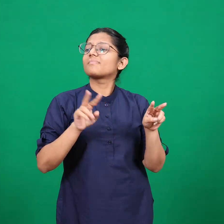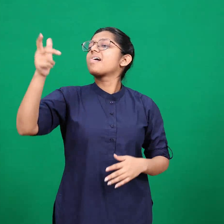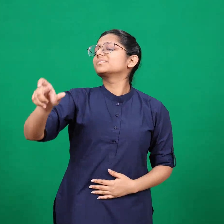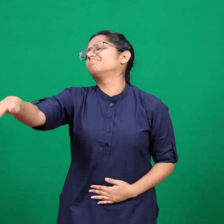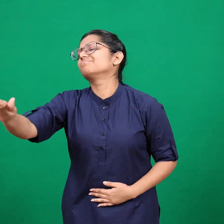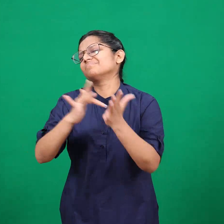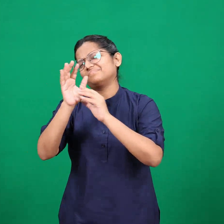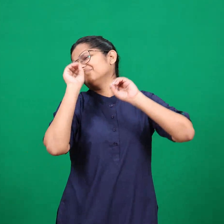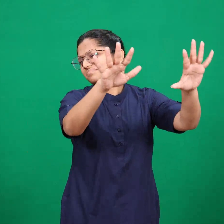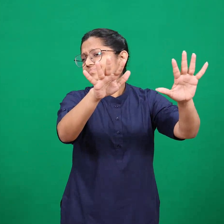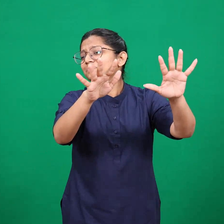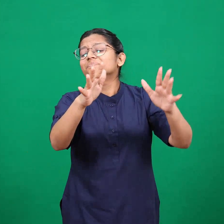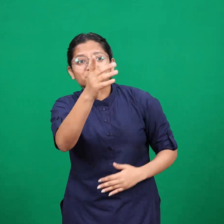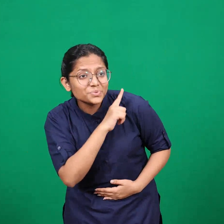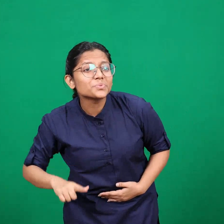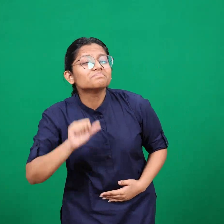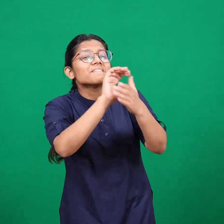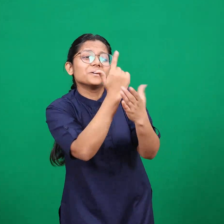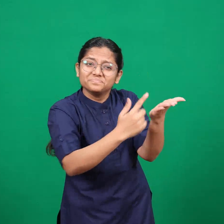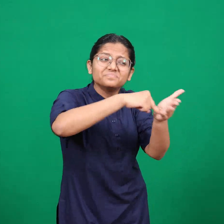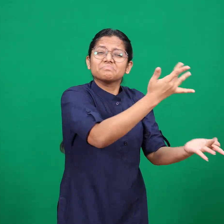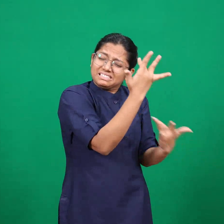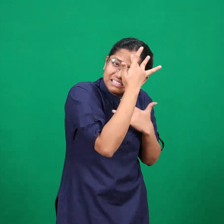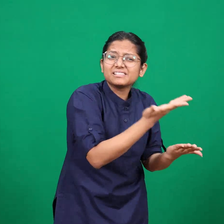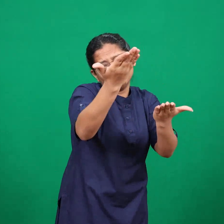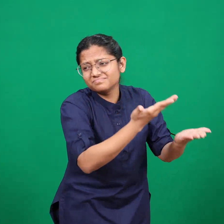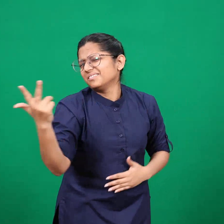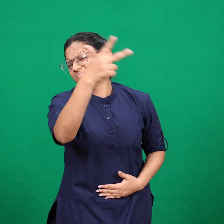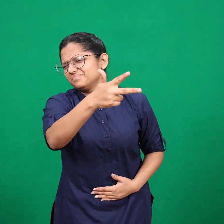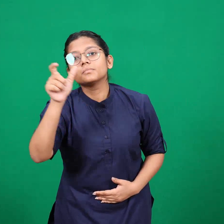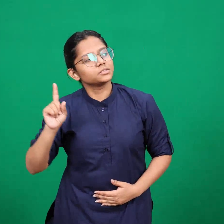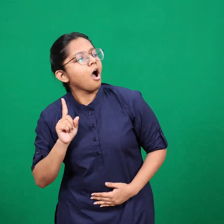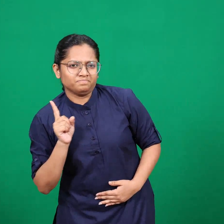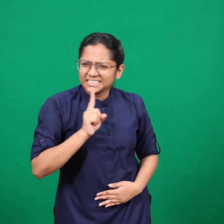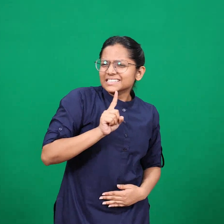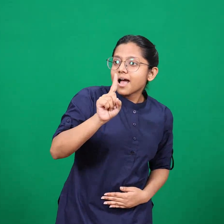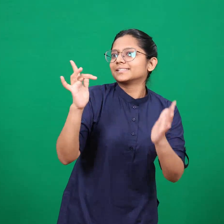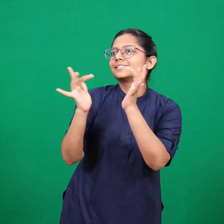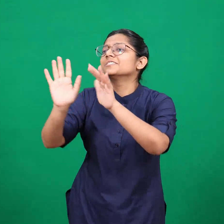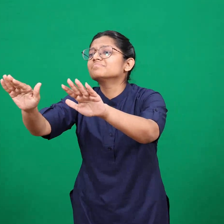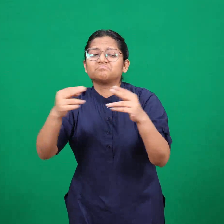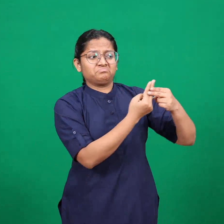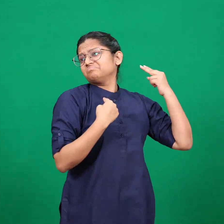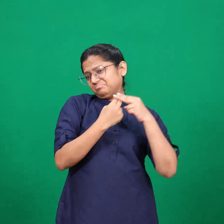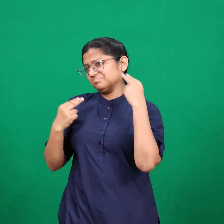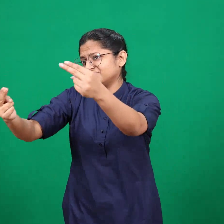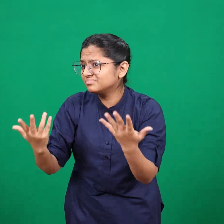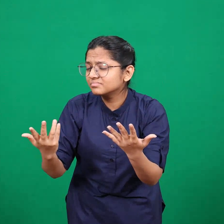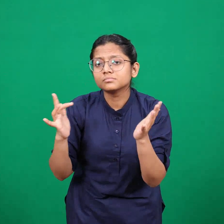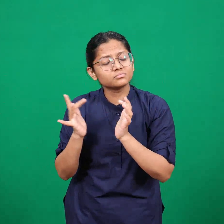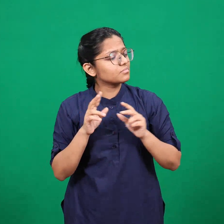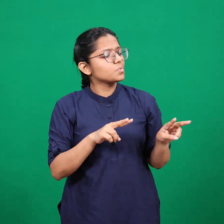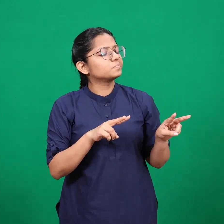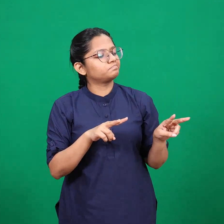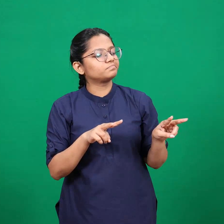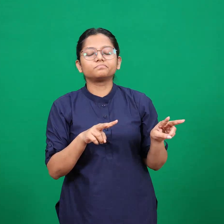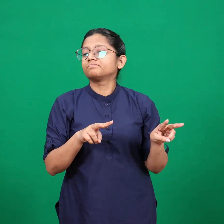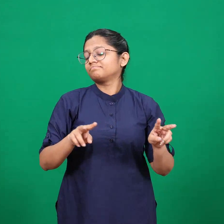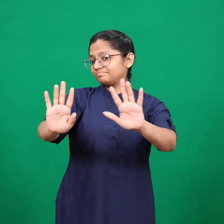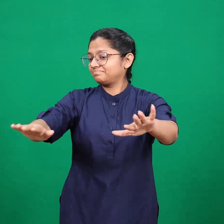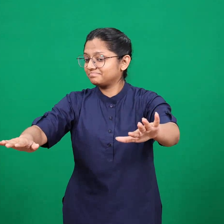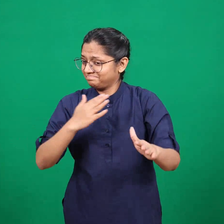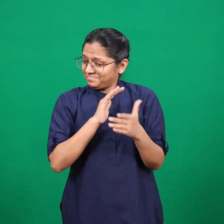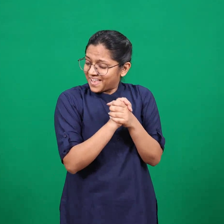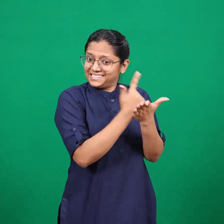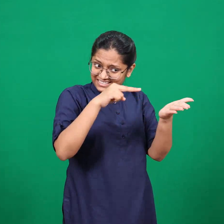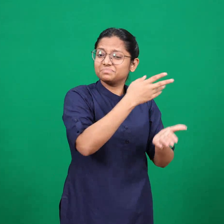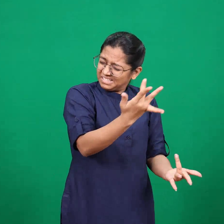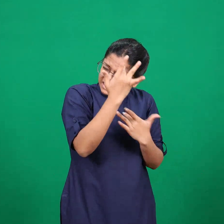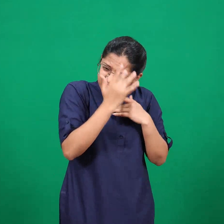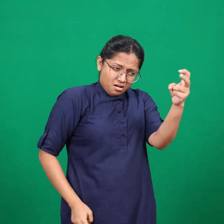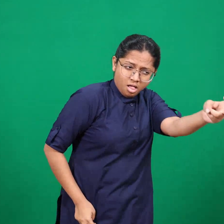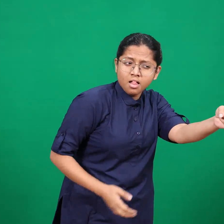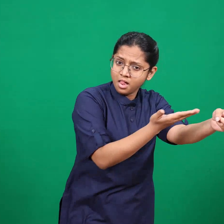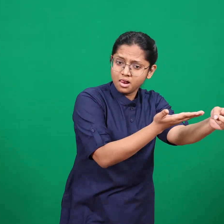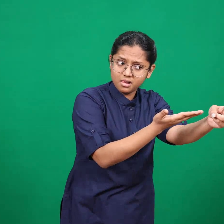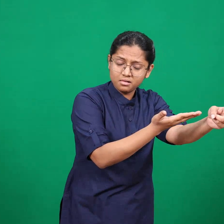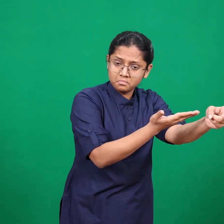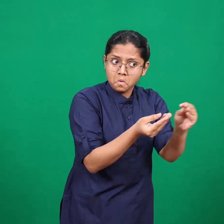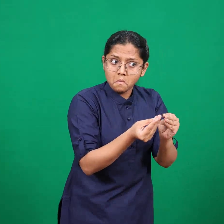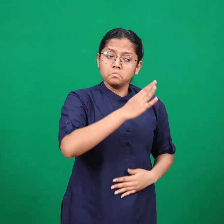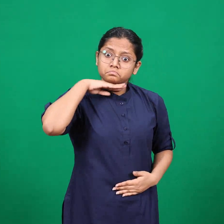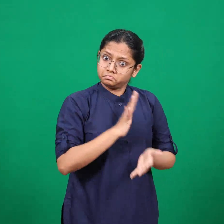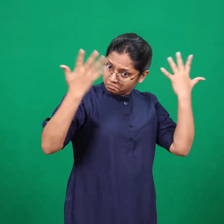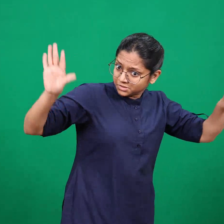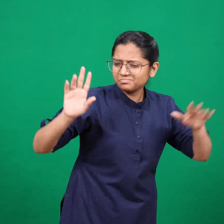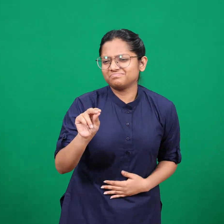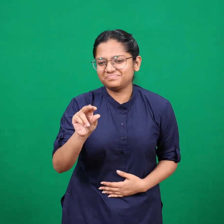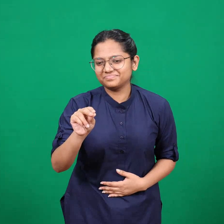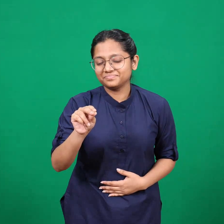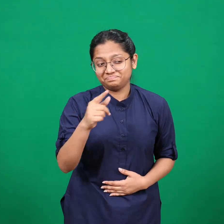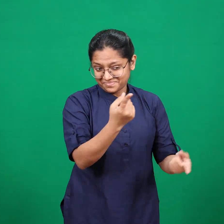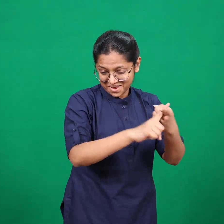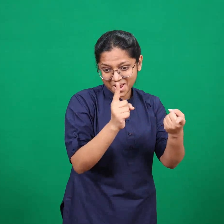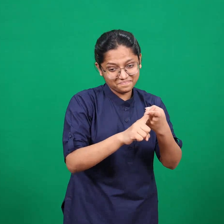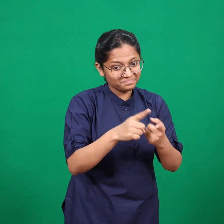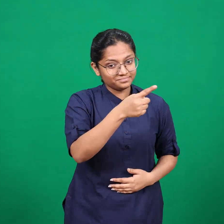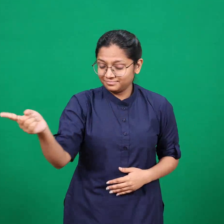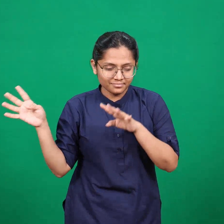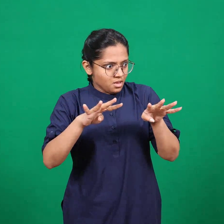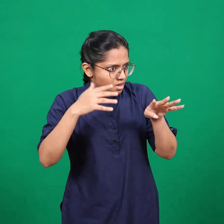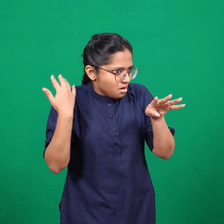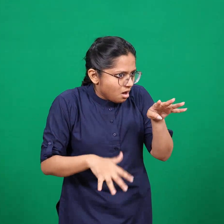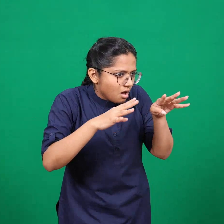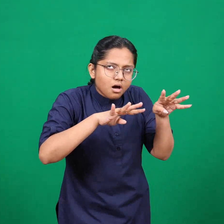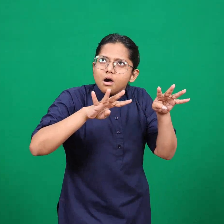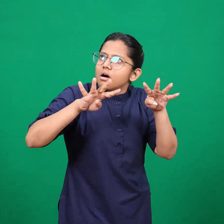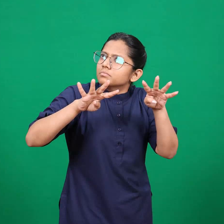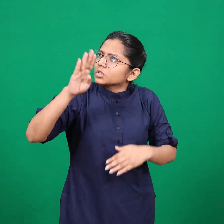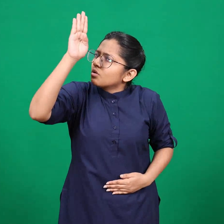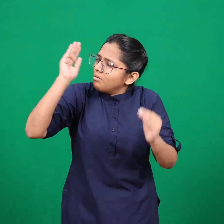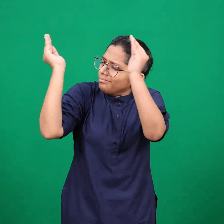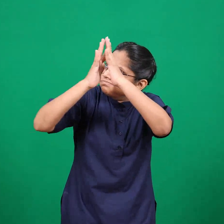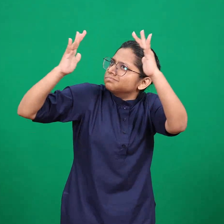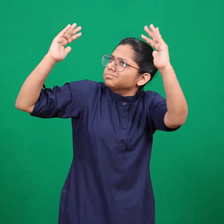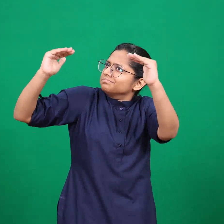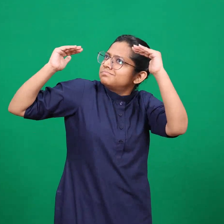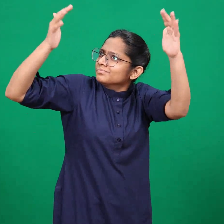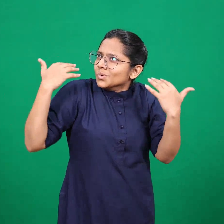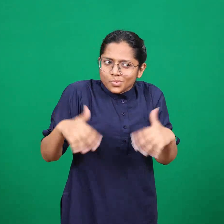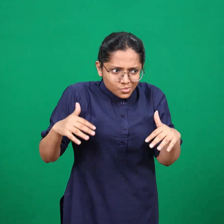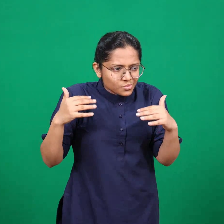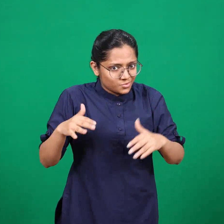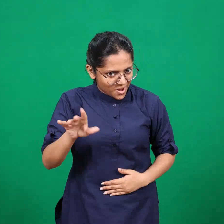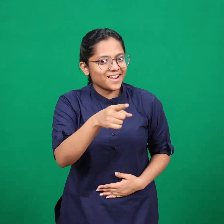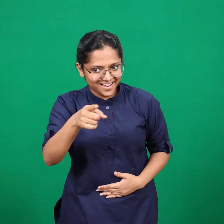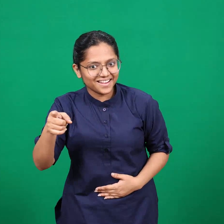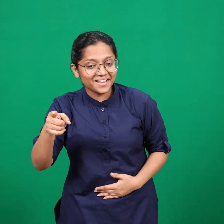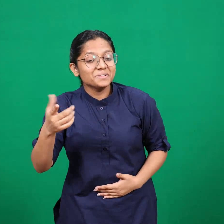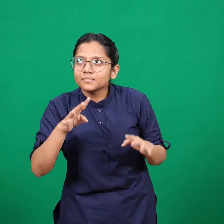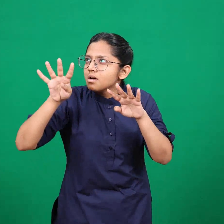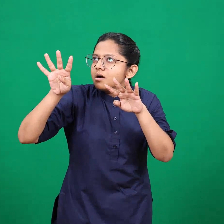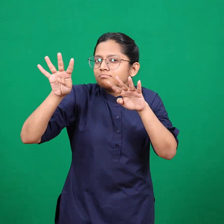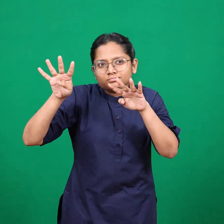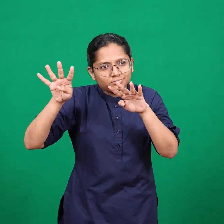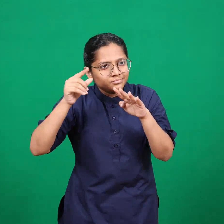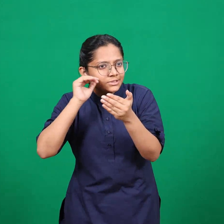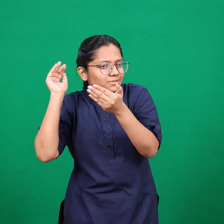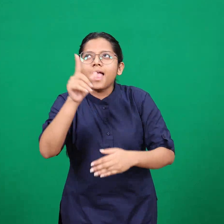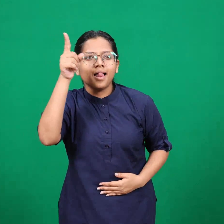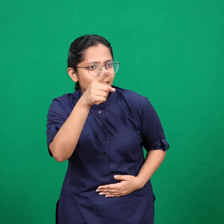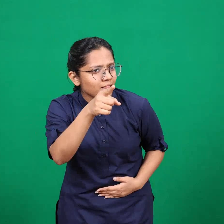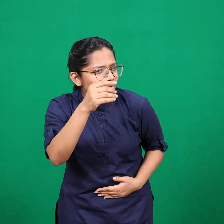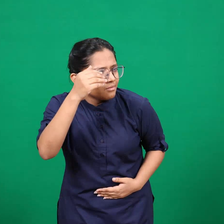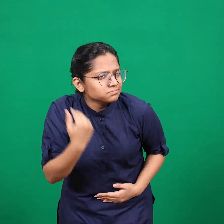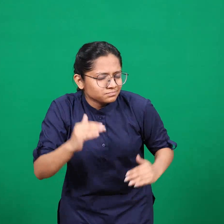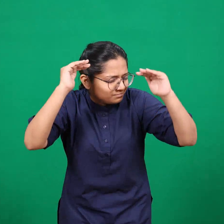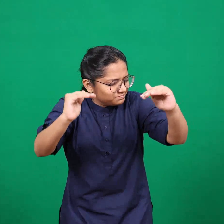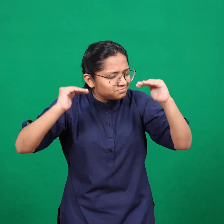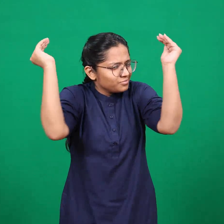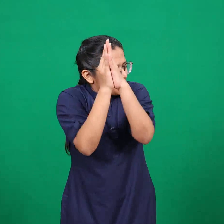When Jesus heard this, He said, "This sickness will not end in death. No, it is for the glory of God, so that the Son of God may be glorified through it." Now Jesus loved Martha and her sister and Lazarus.